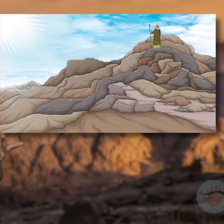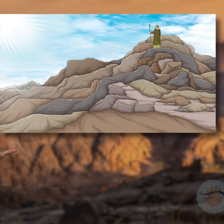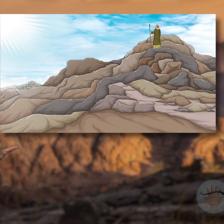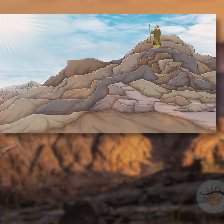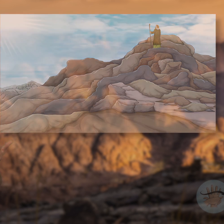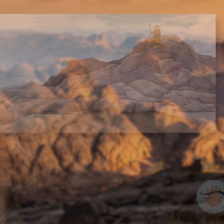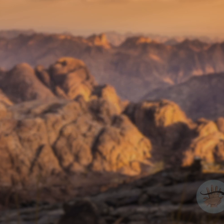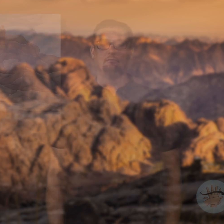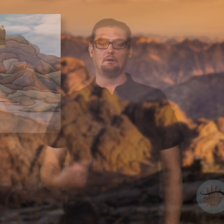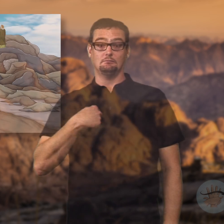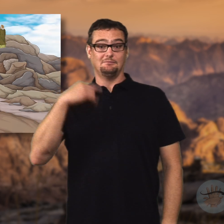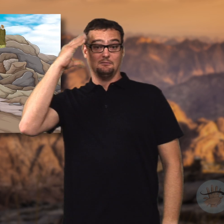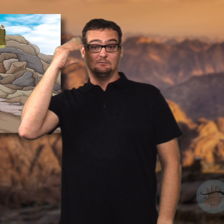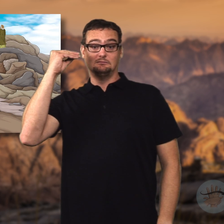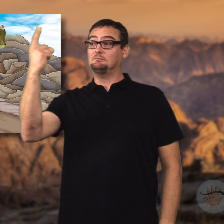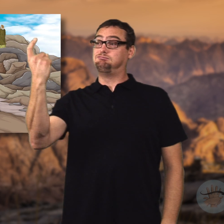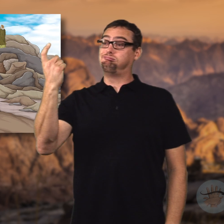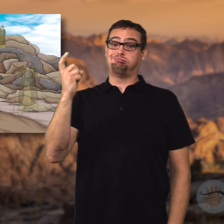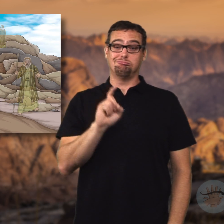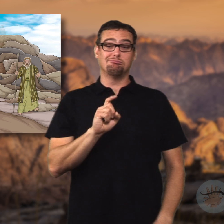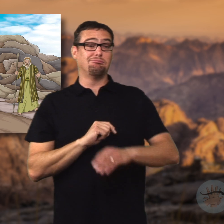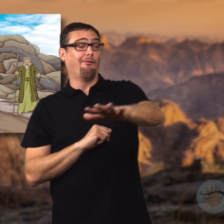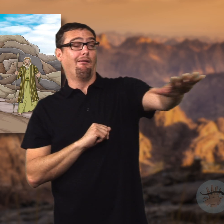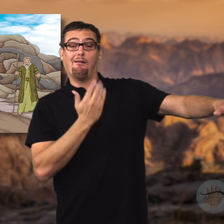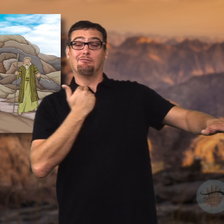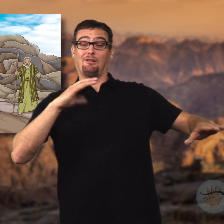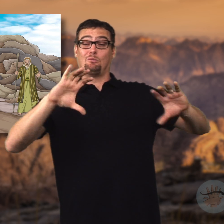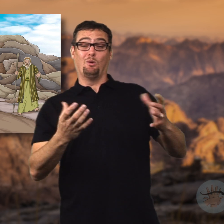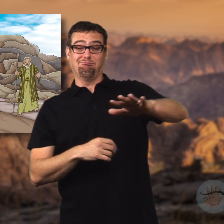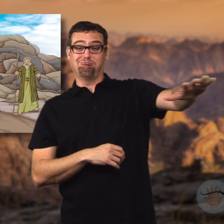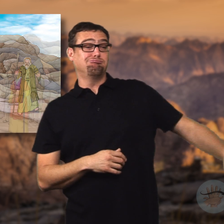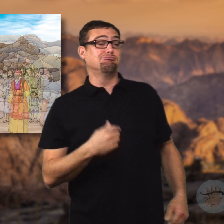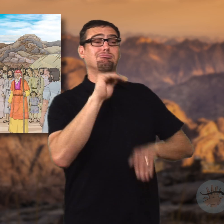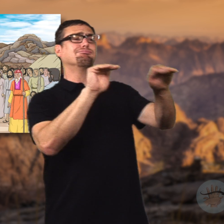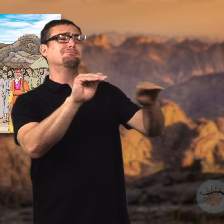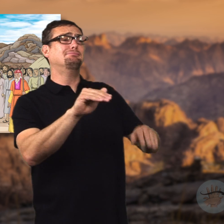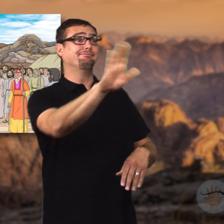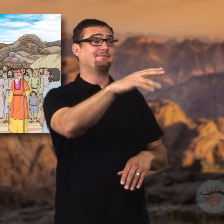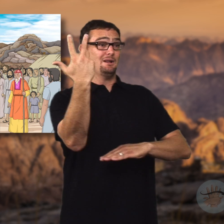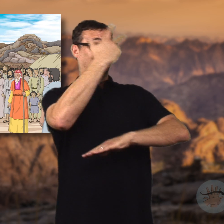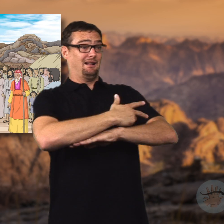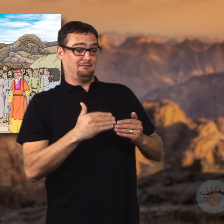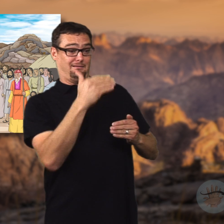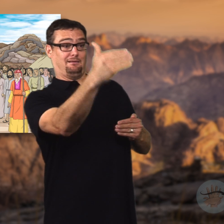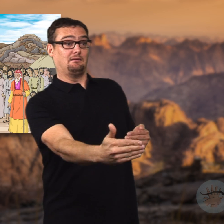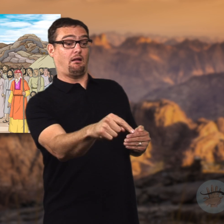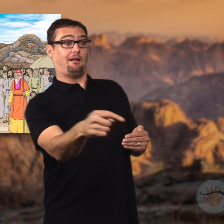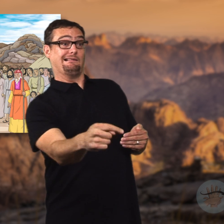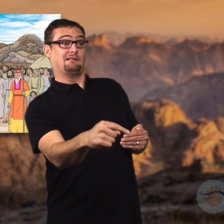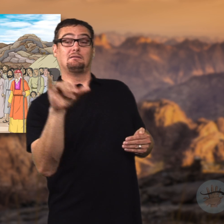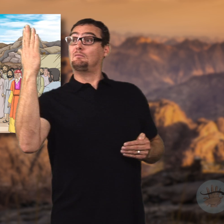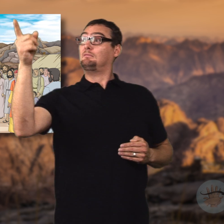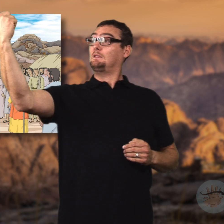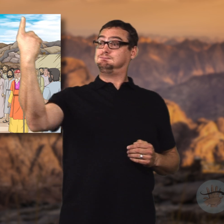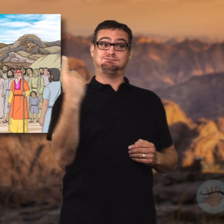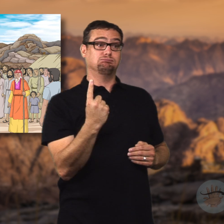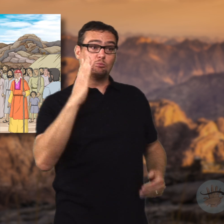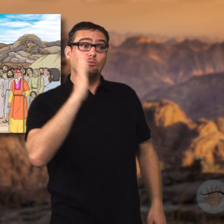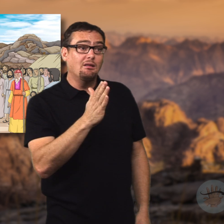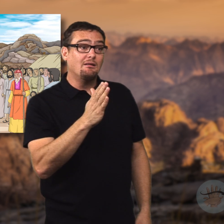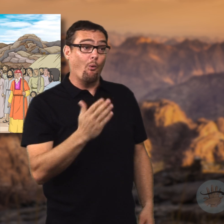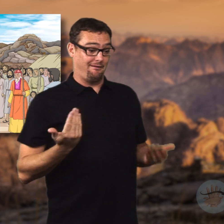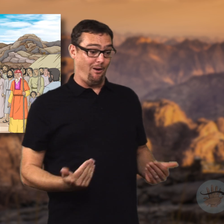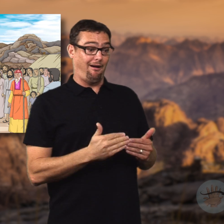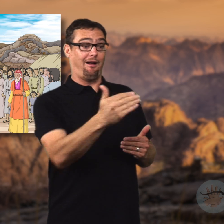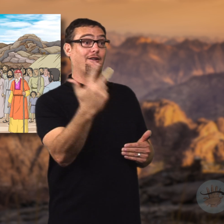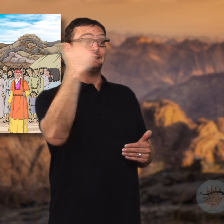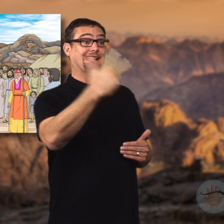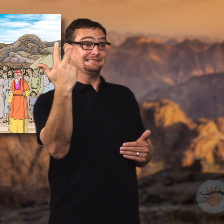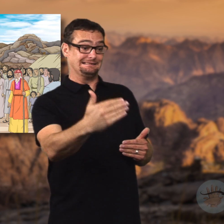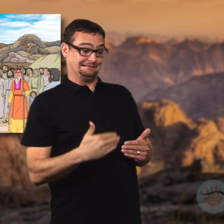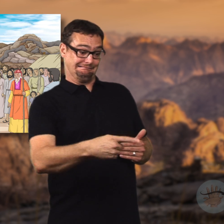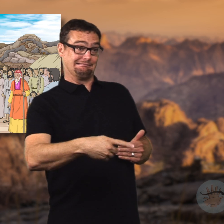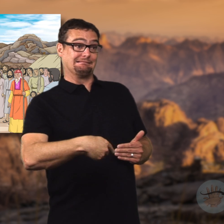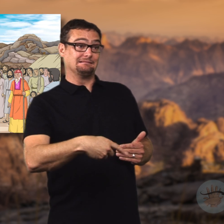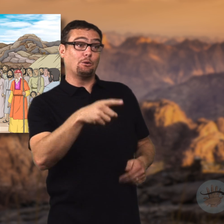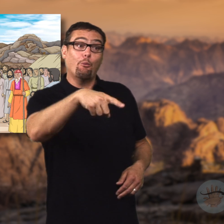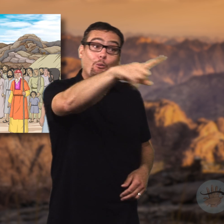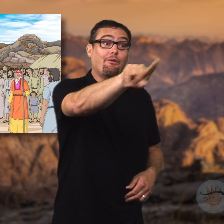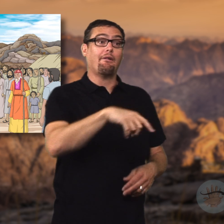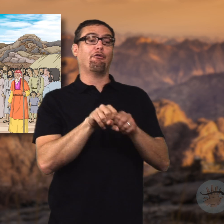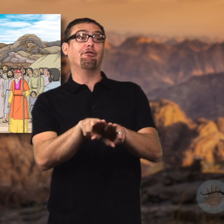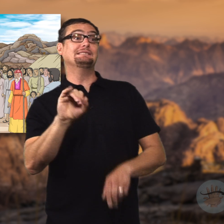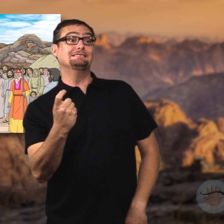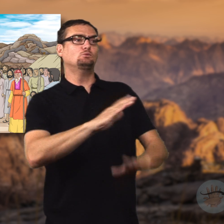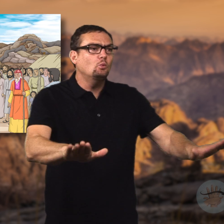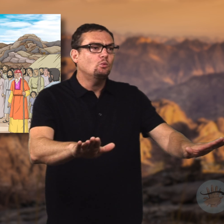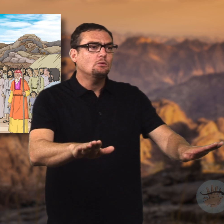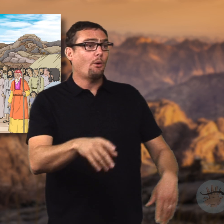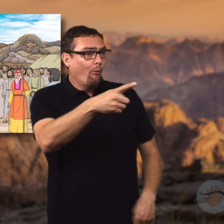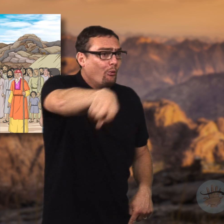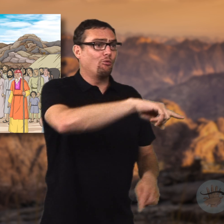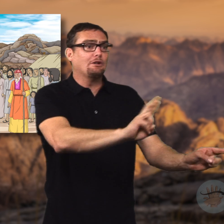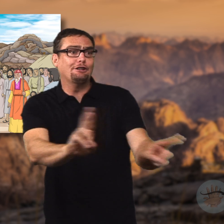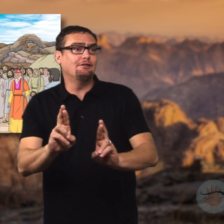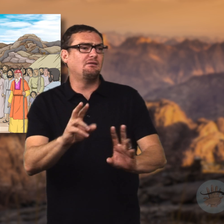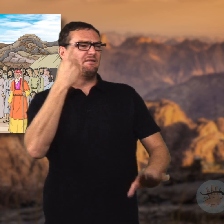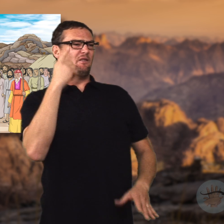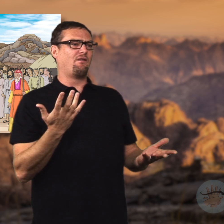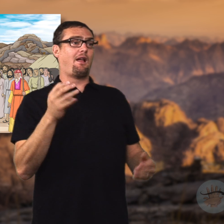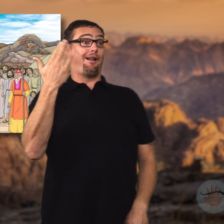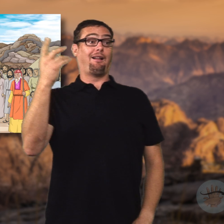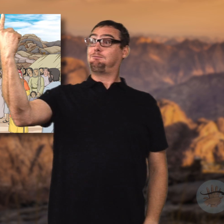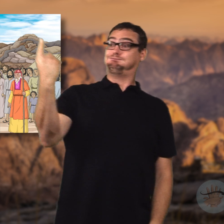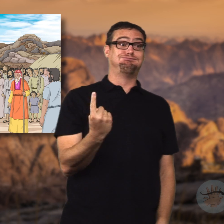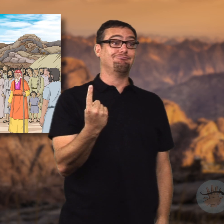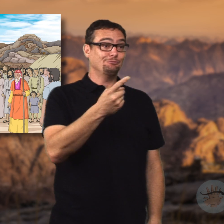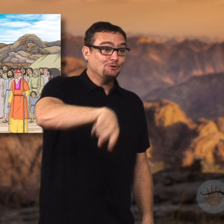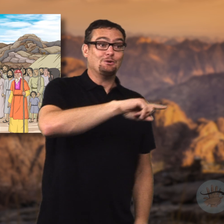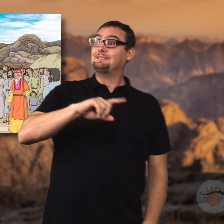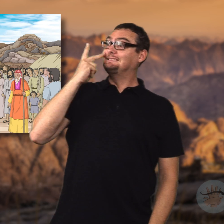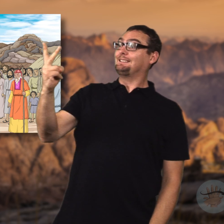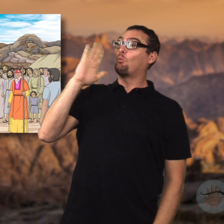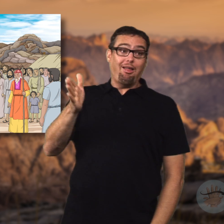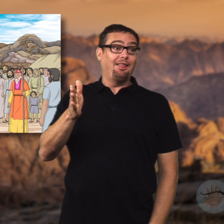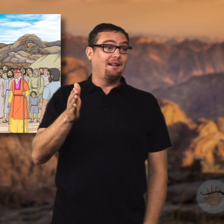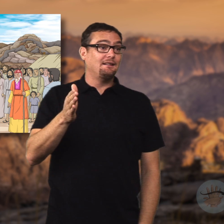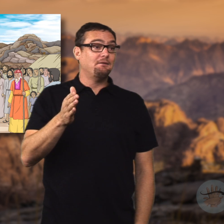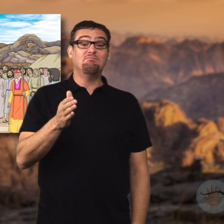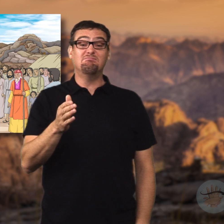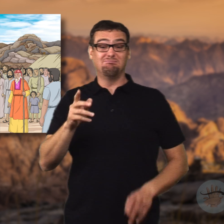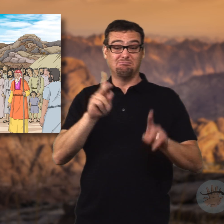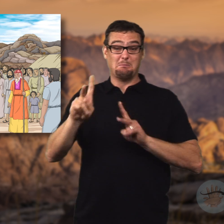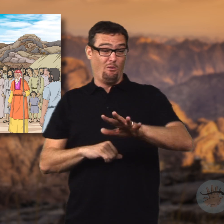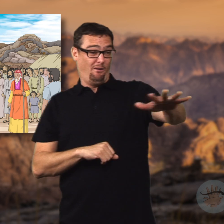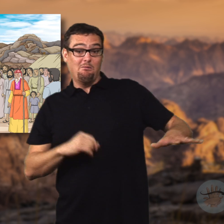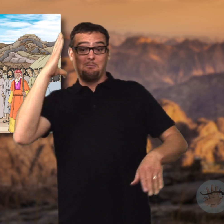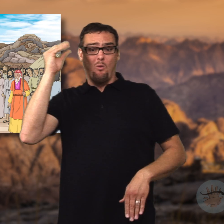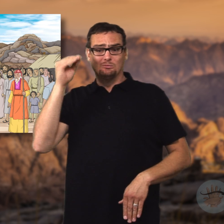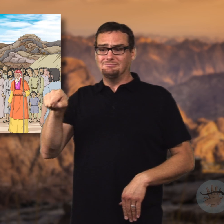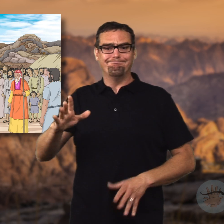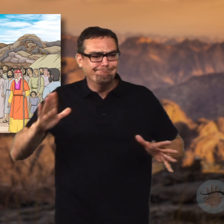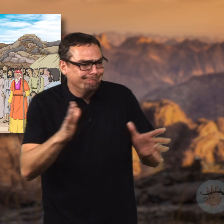When Moses came down from the mountain to the people, he consecrated them, and they washed their clothes.